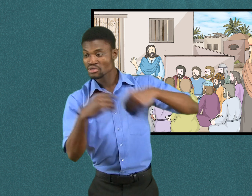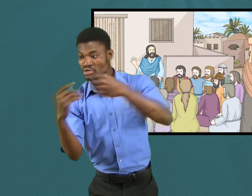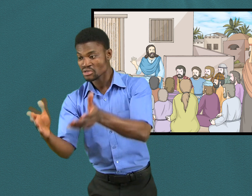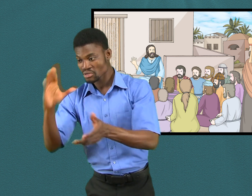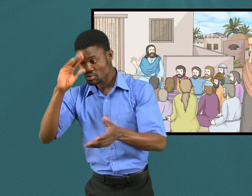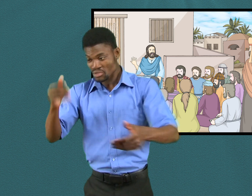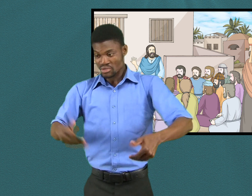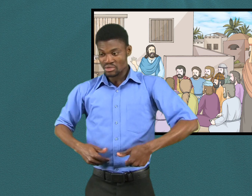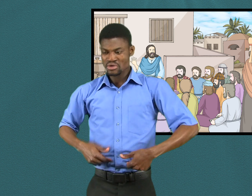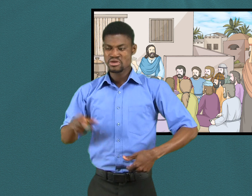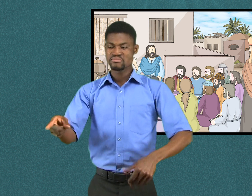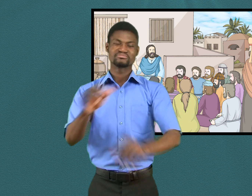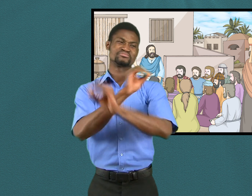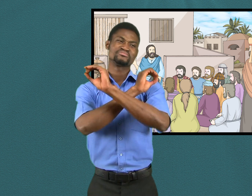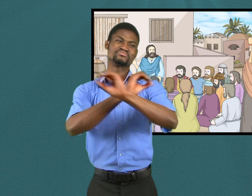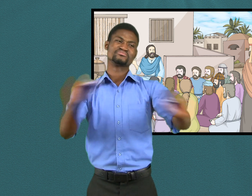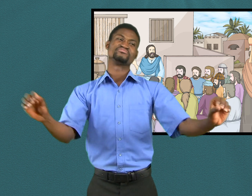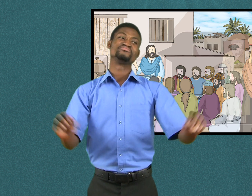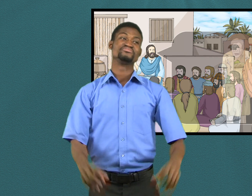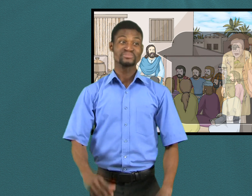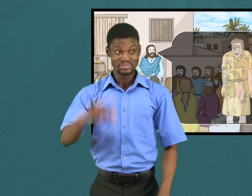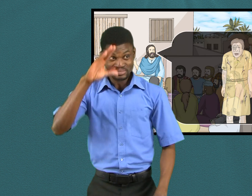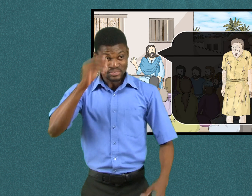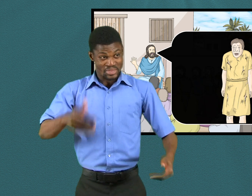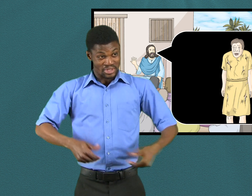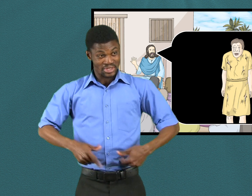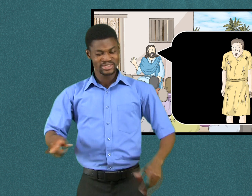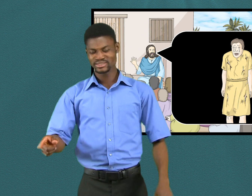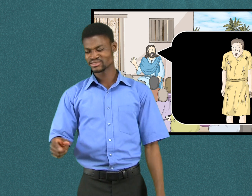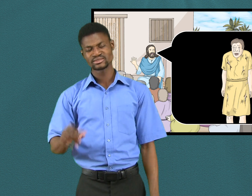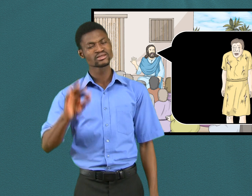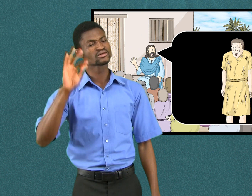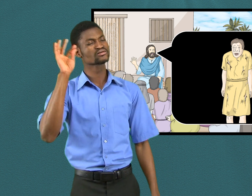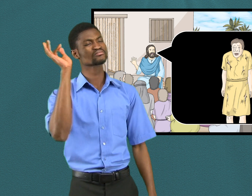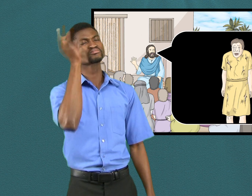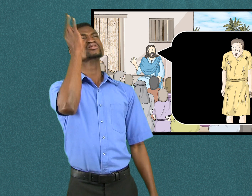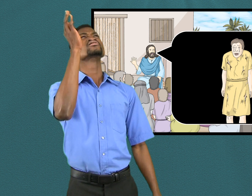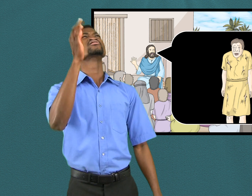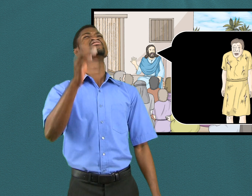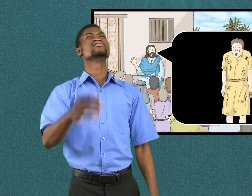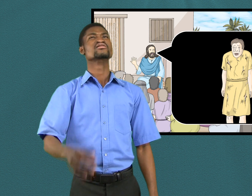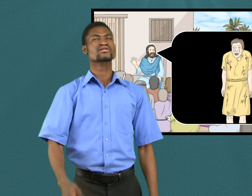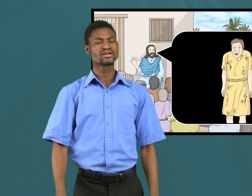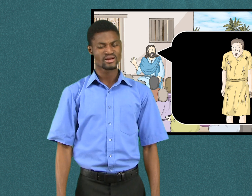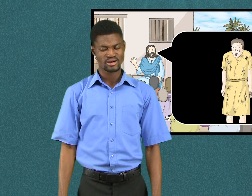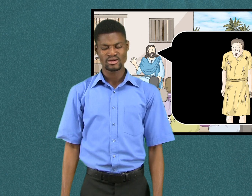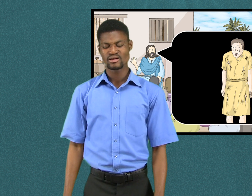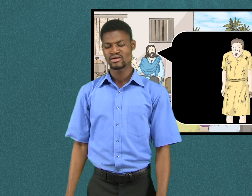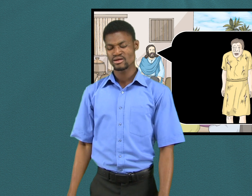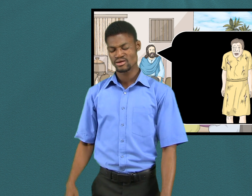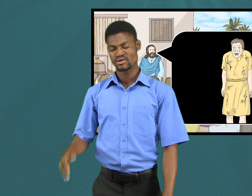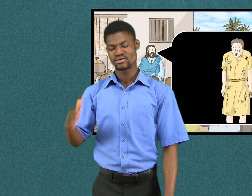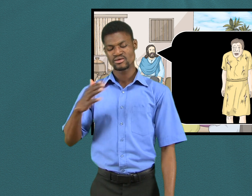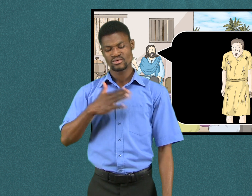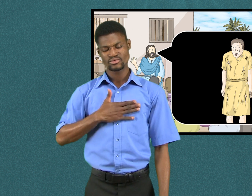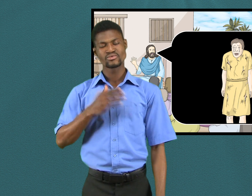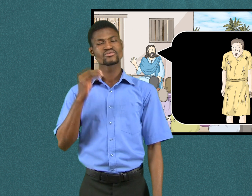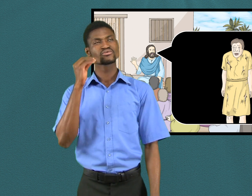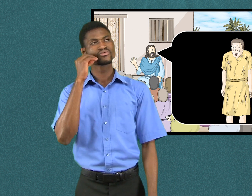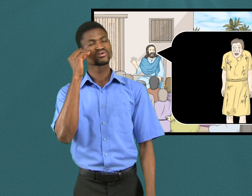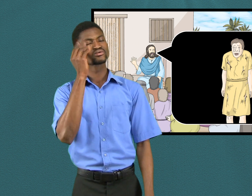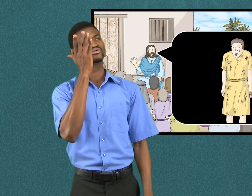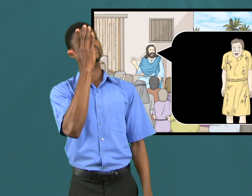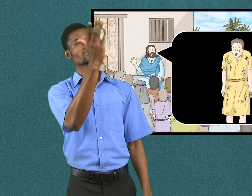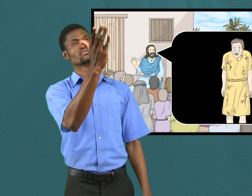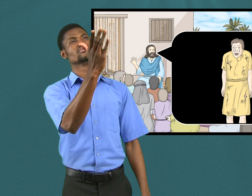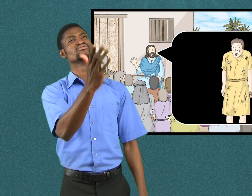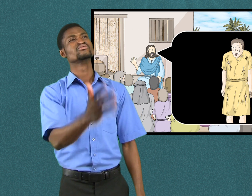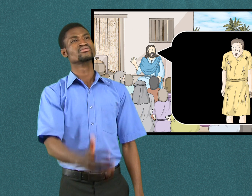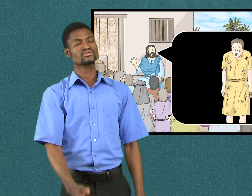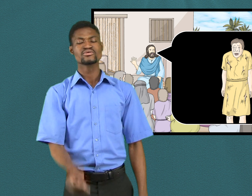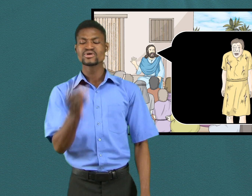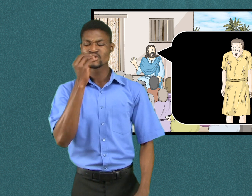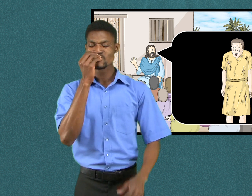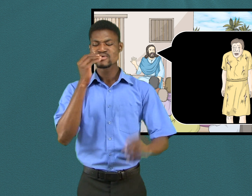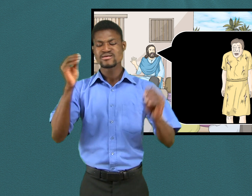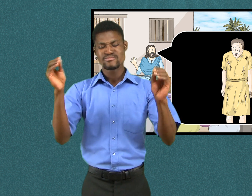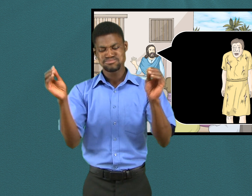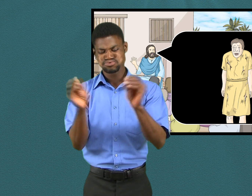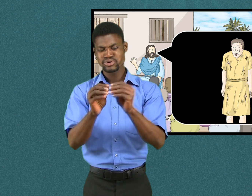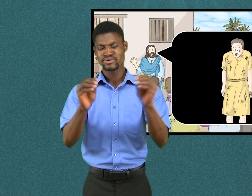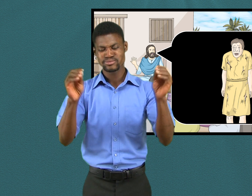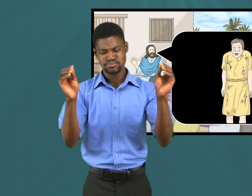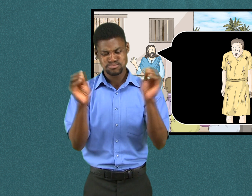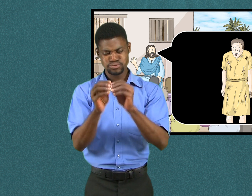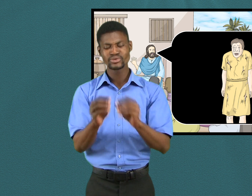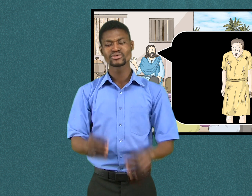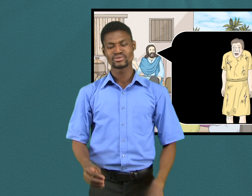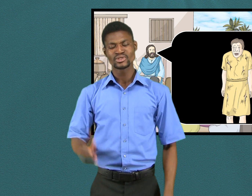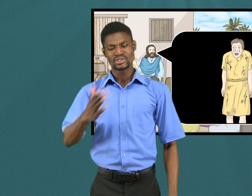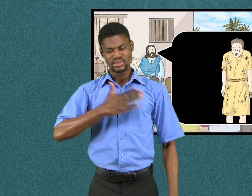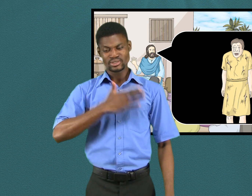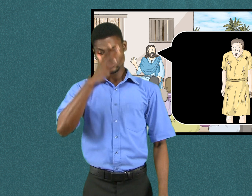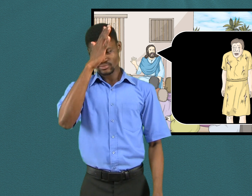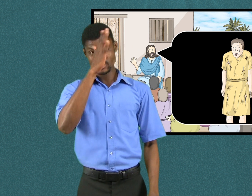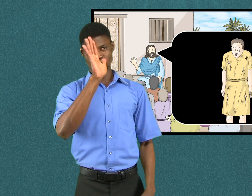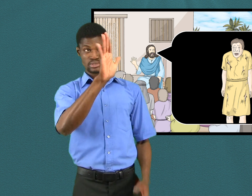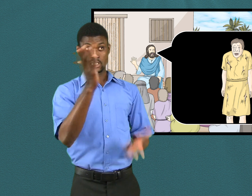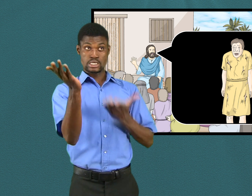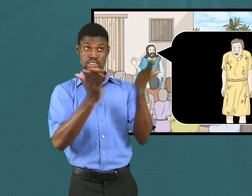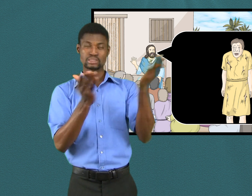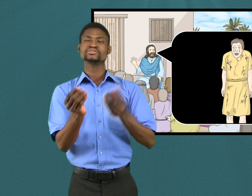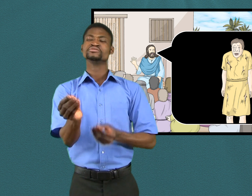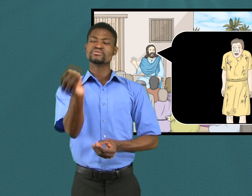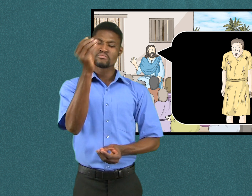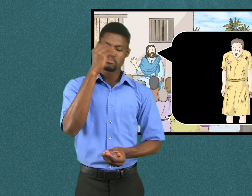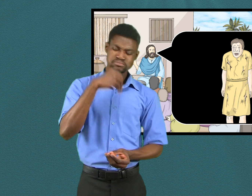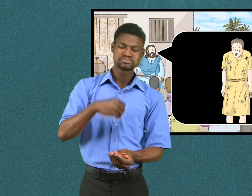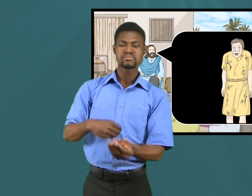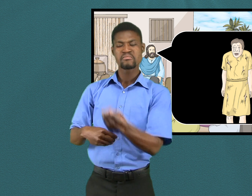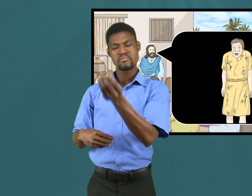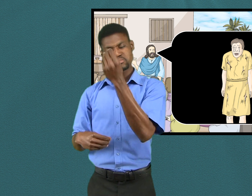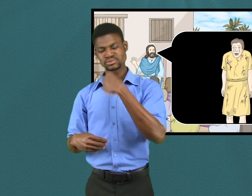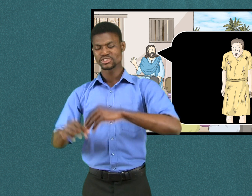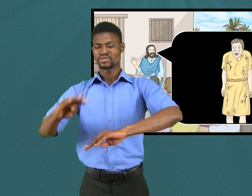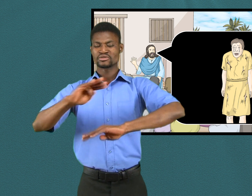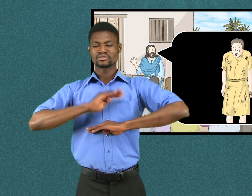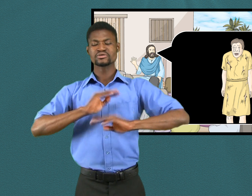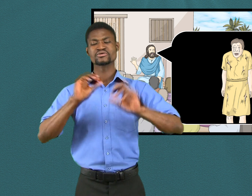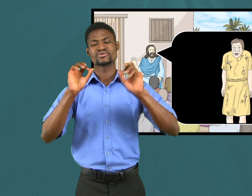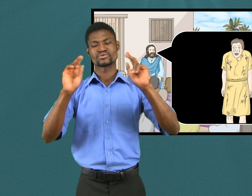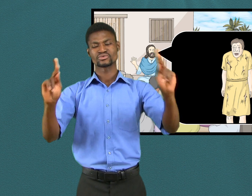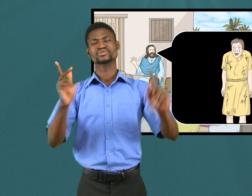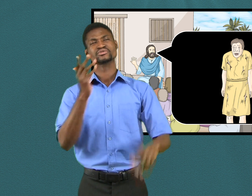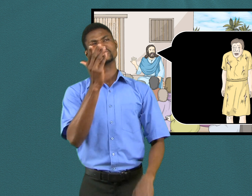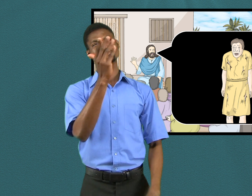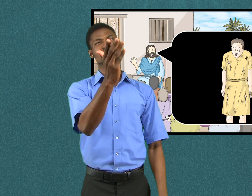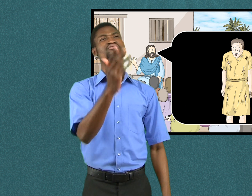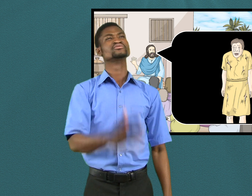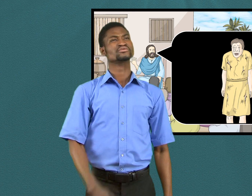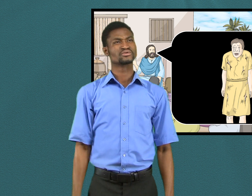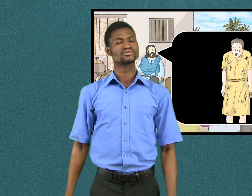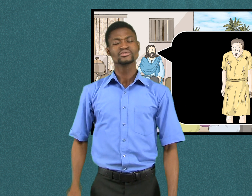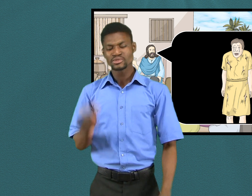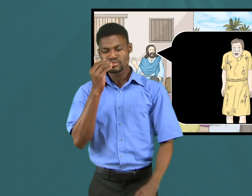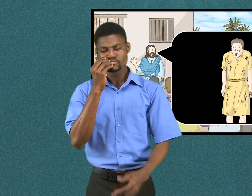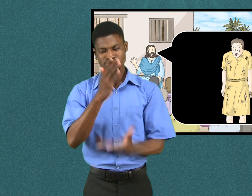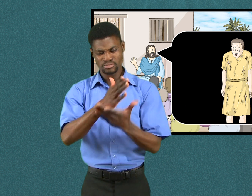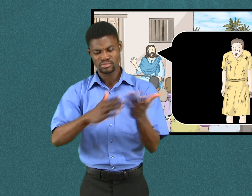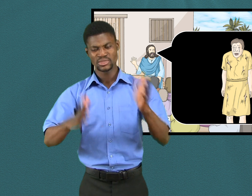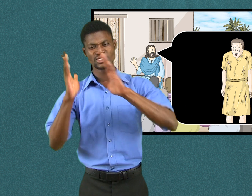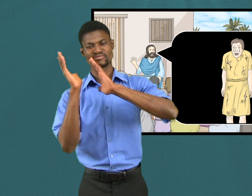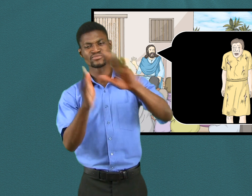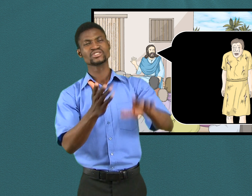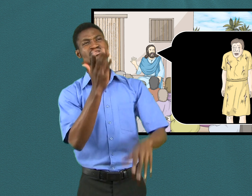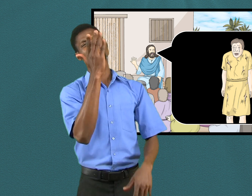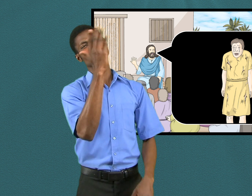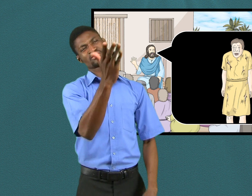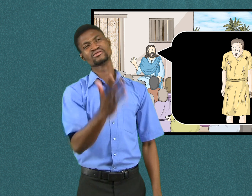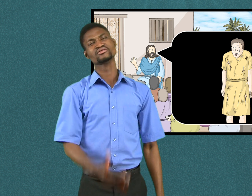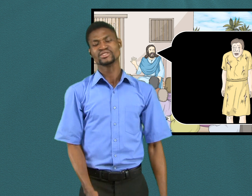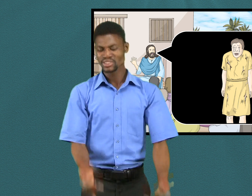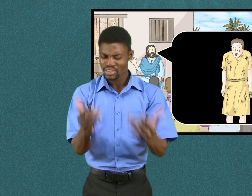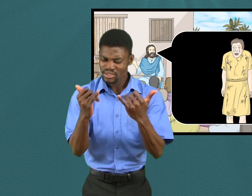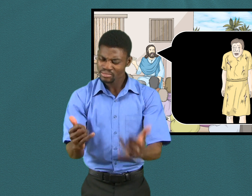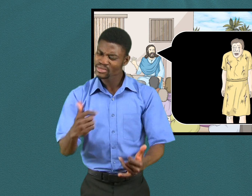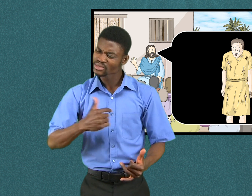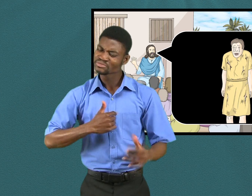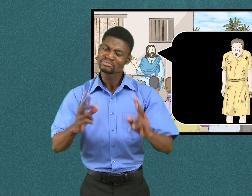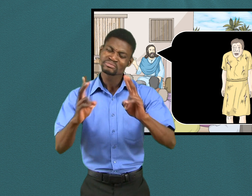Finally he came to his senses and said, ‘How many of my father’s hired servants have plenty of food?